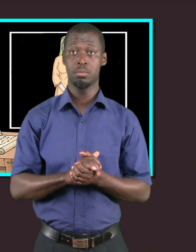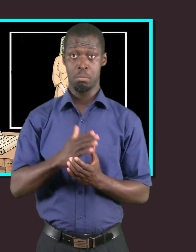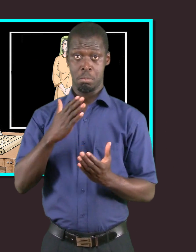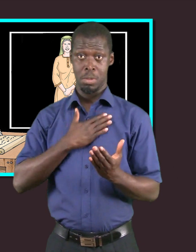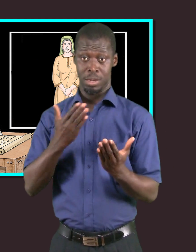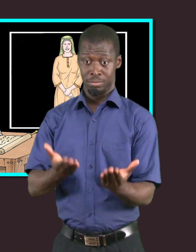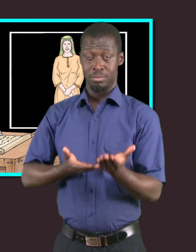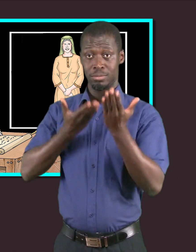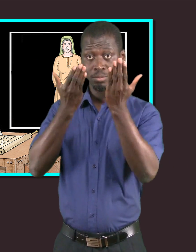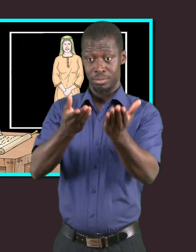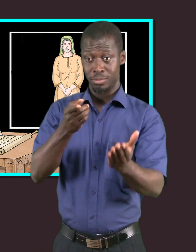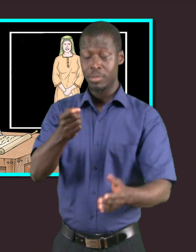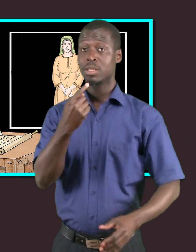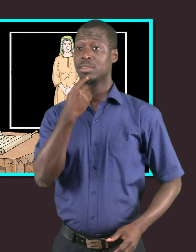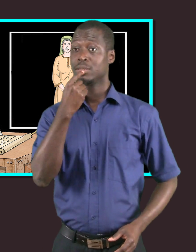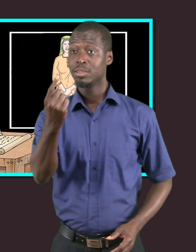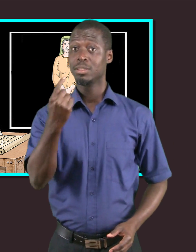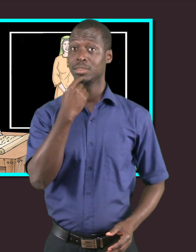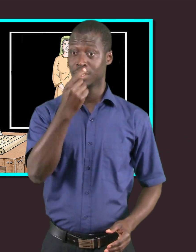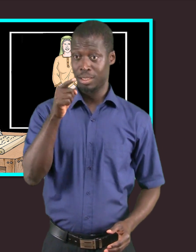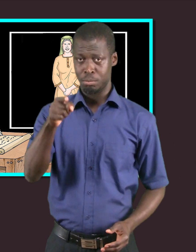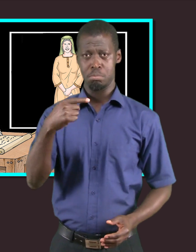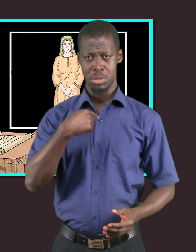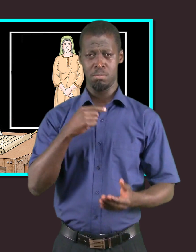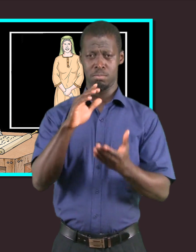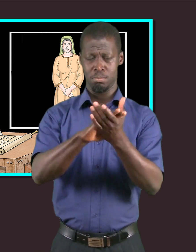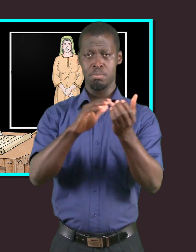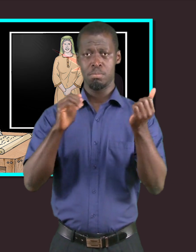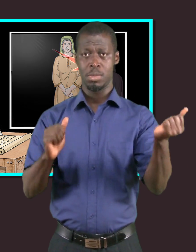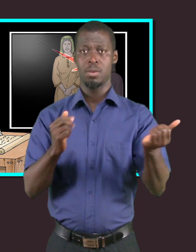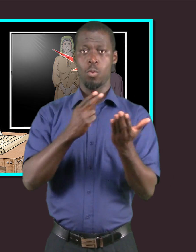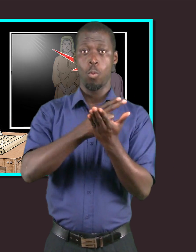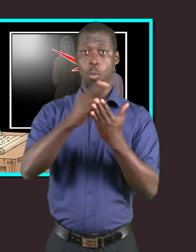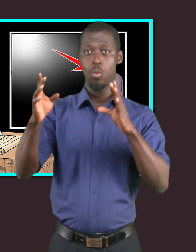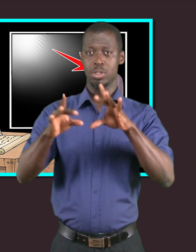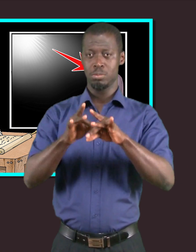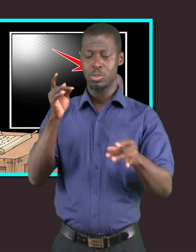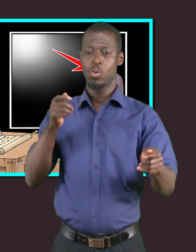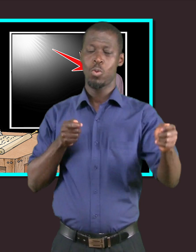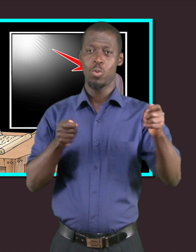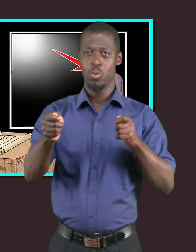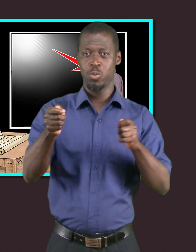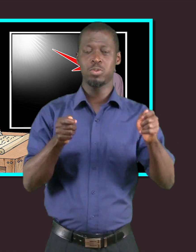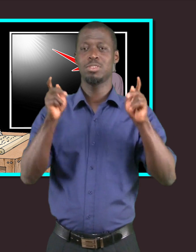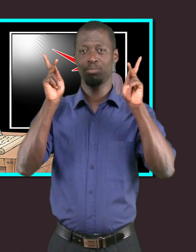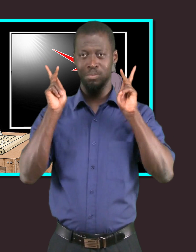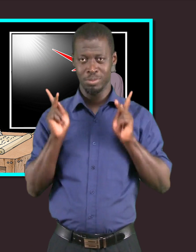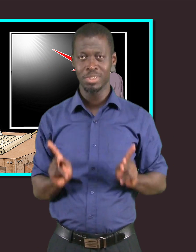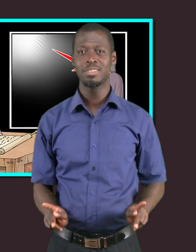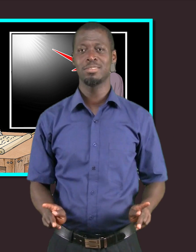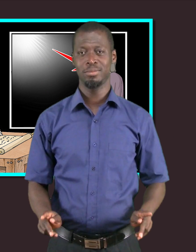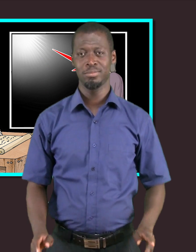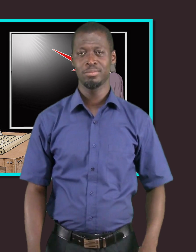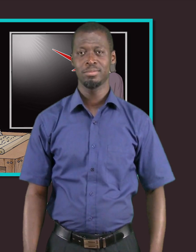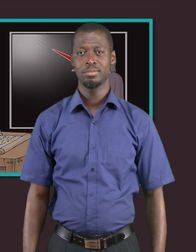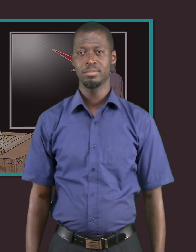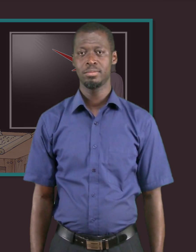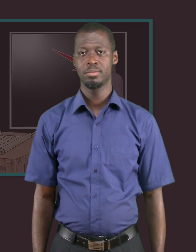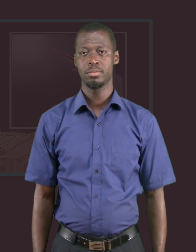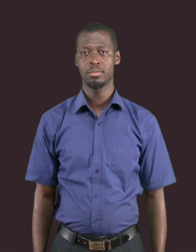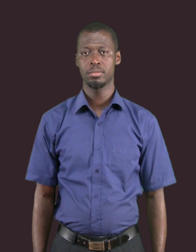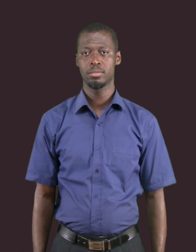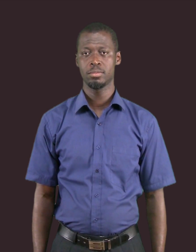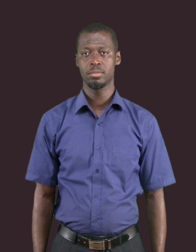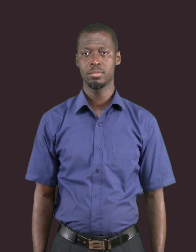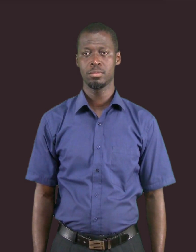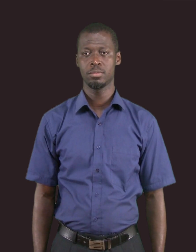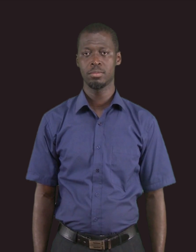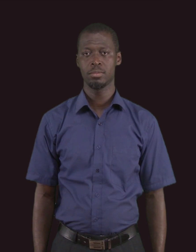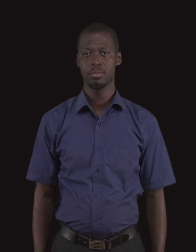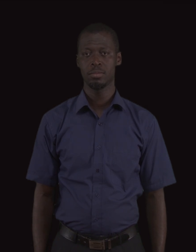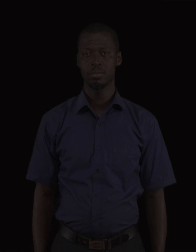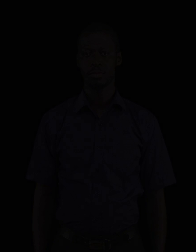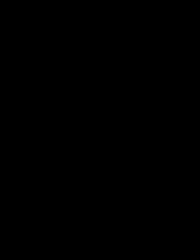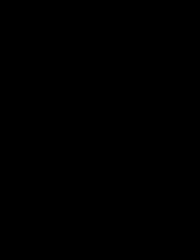And I think that I too have the Spirit of God.